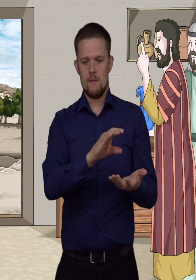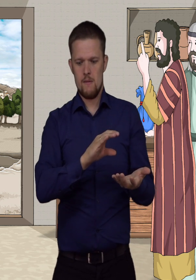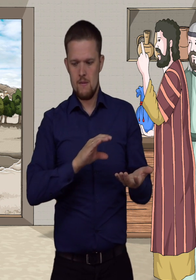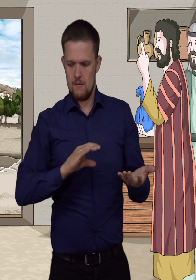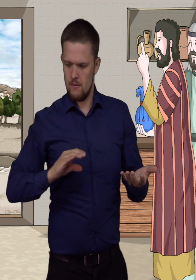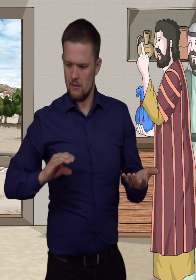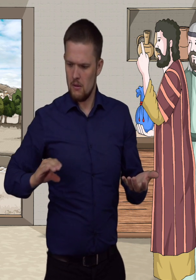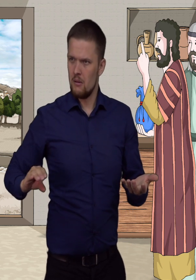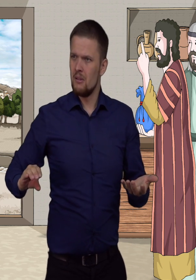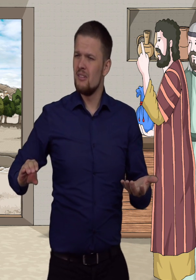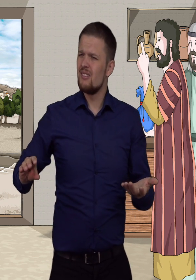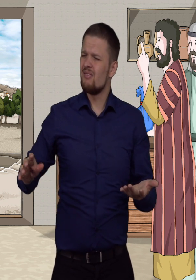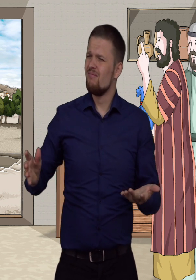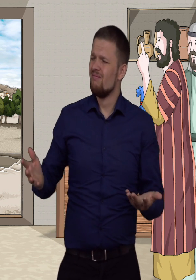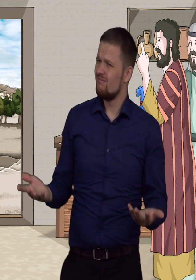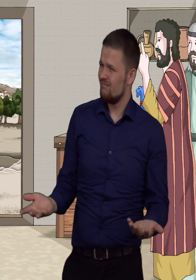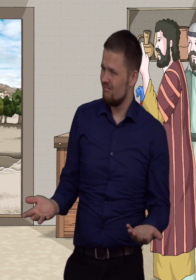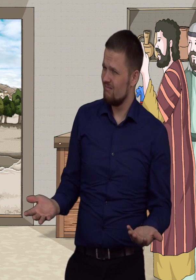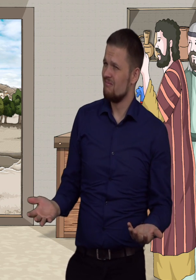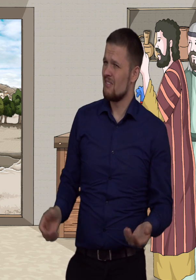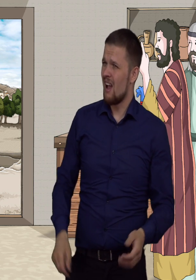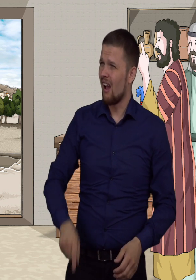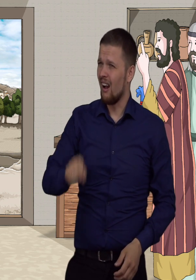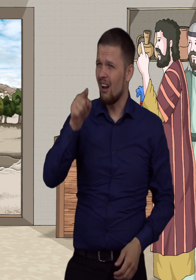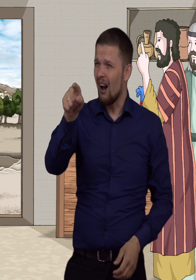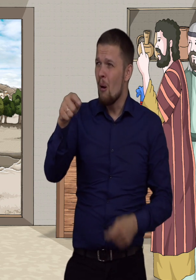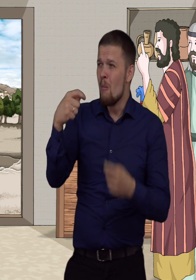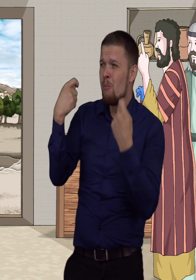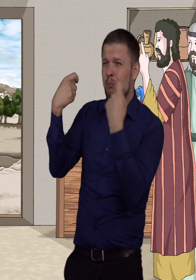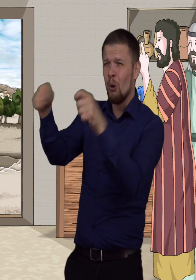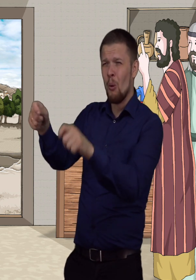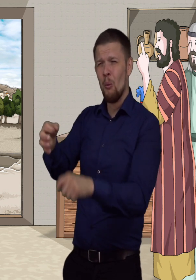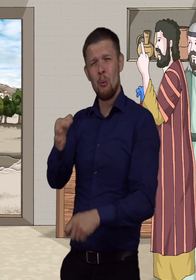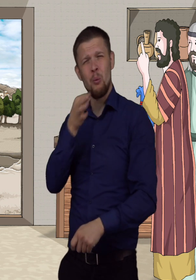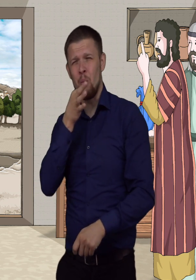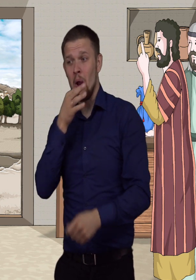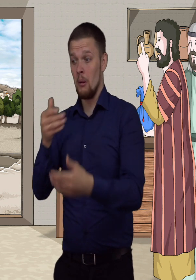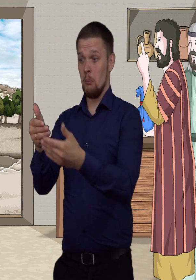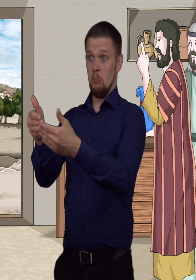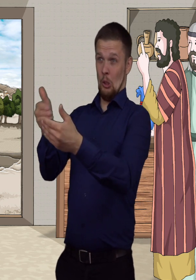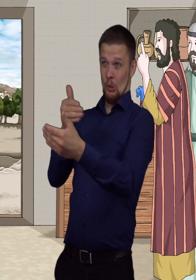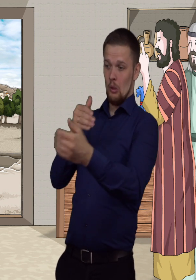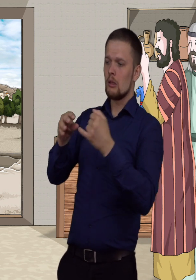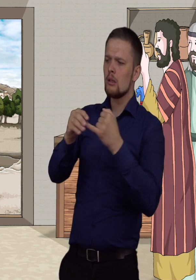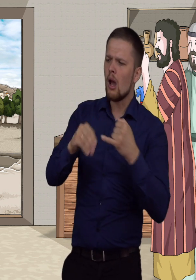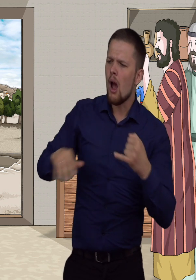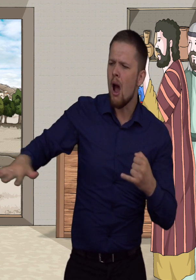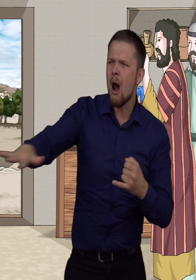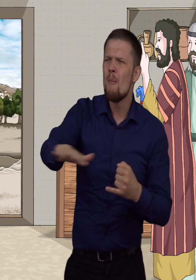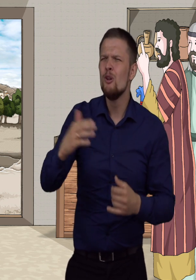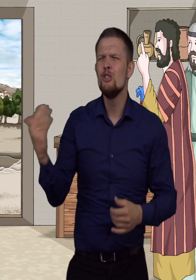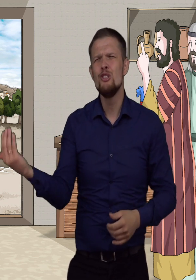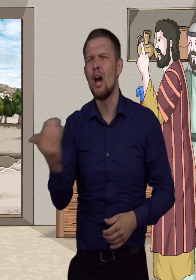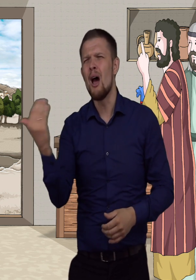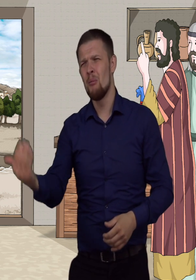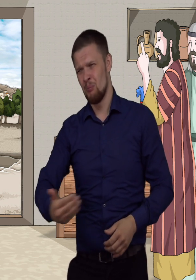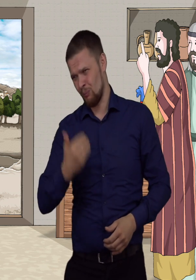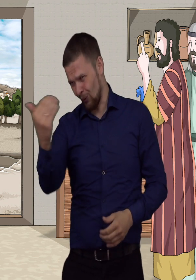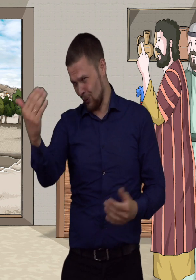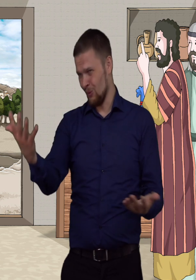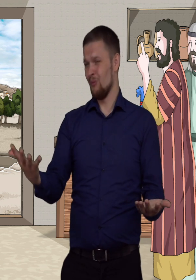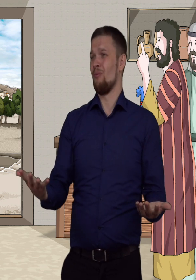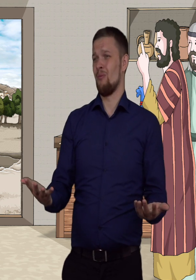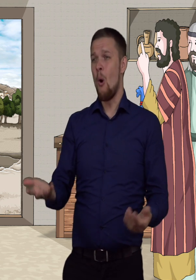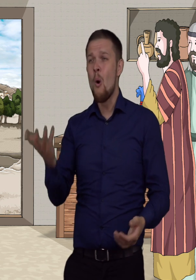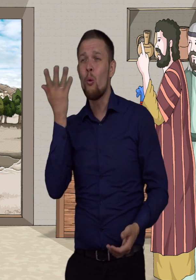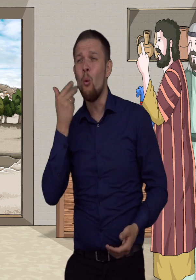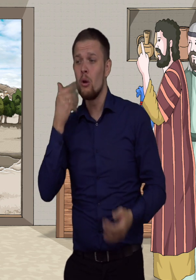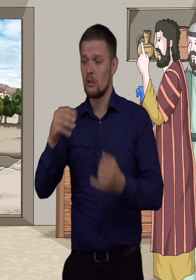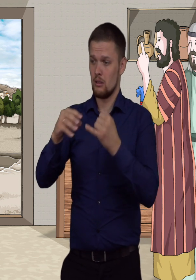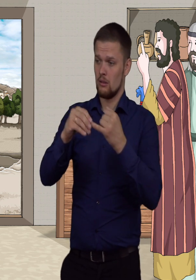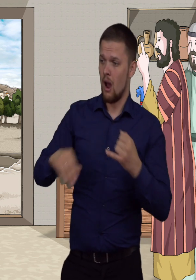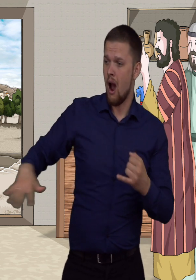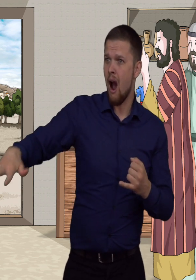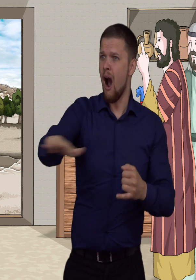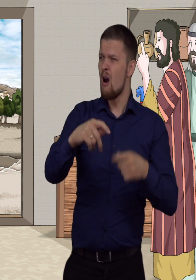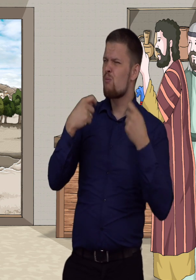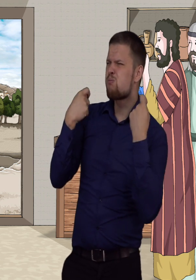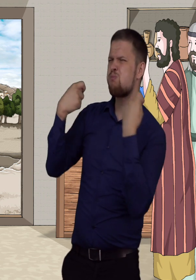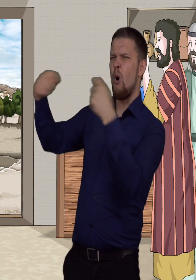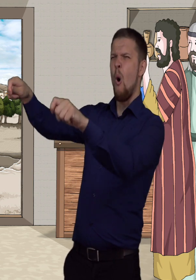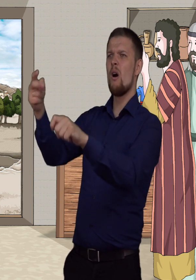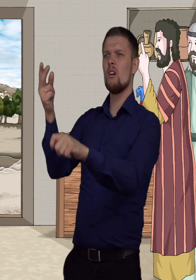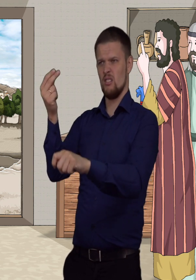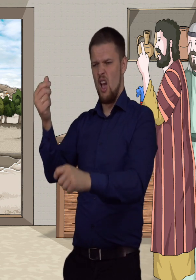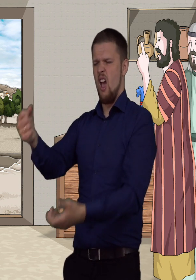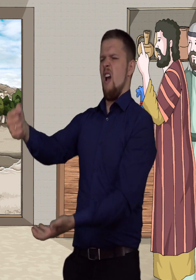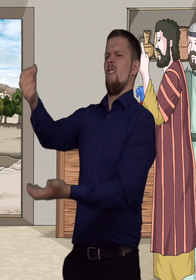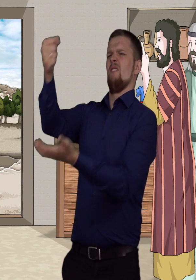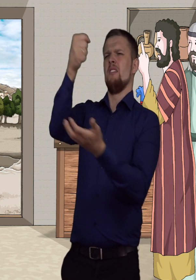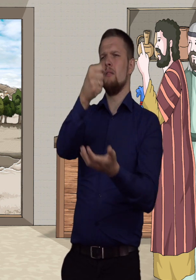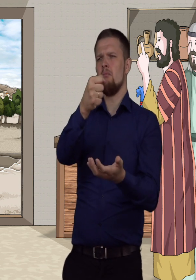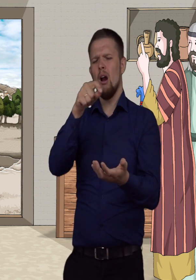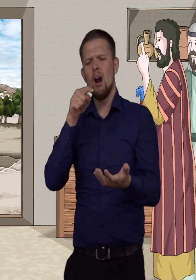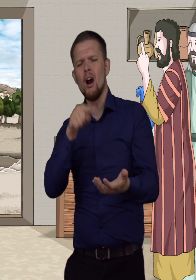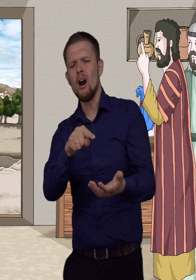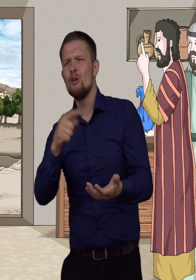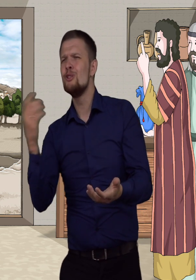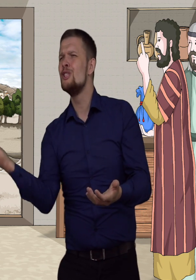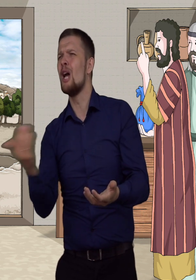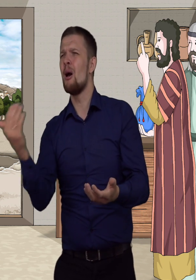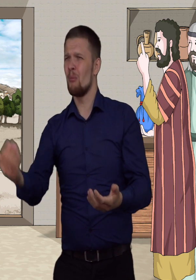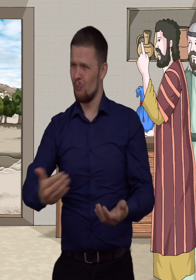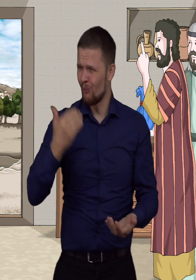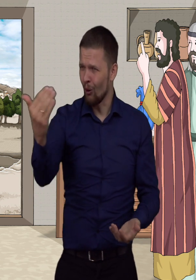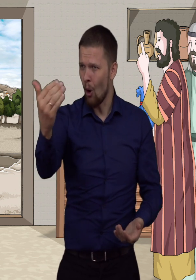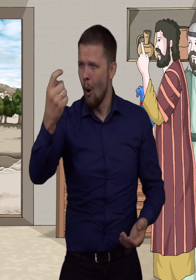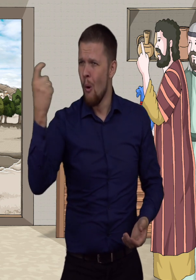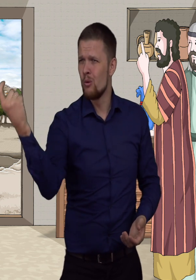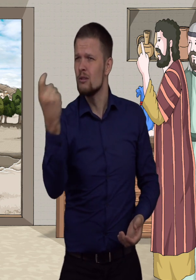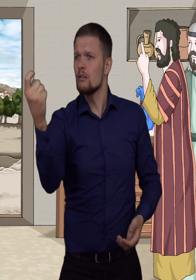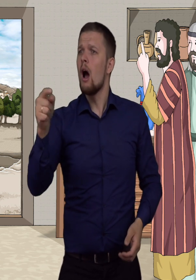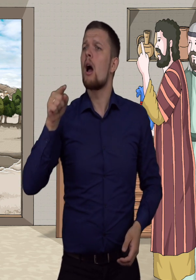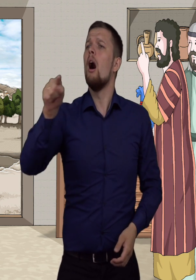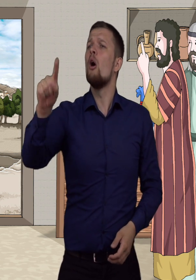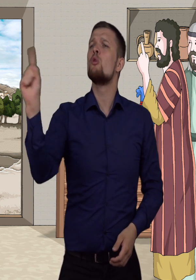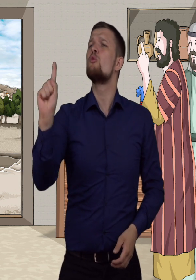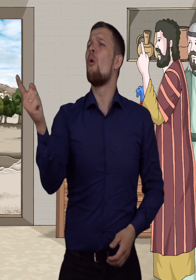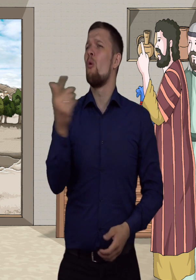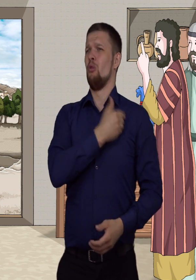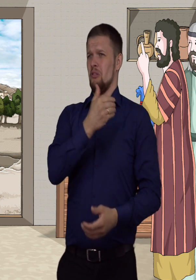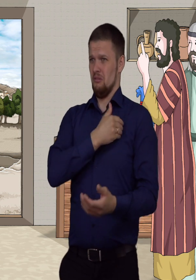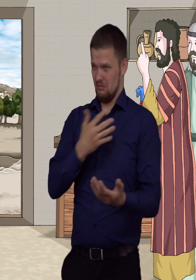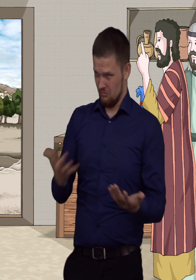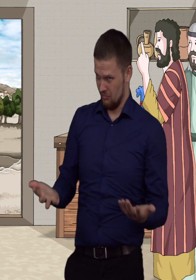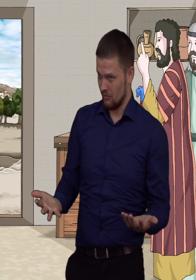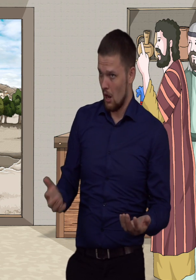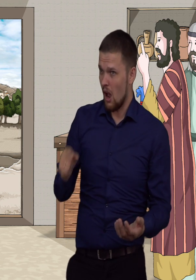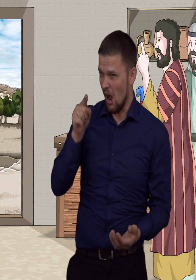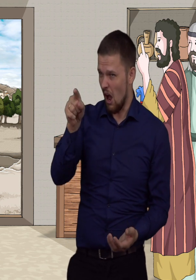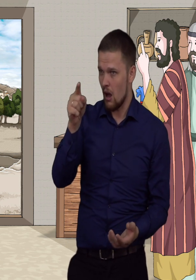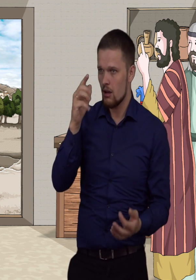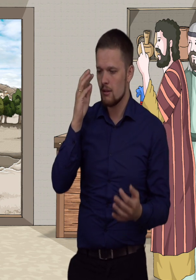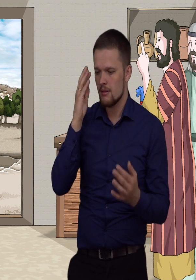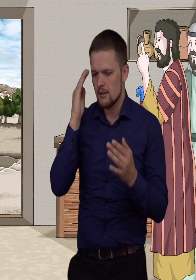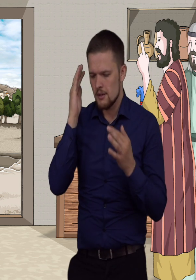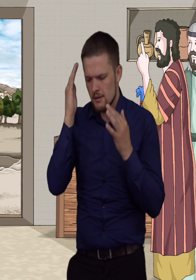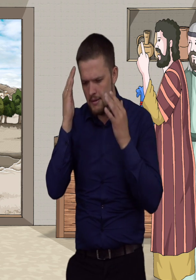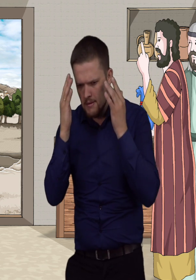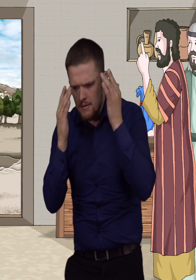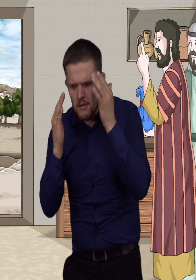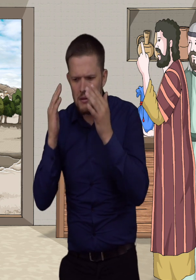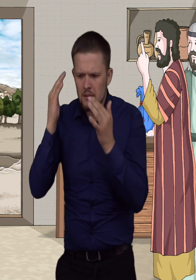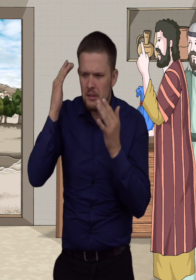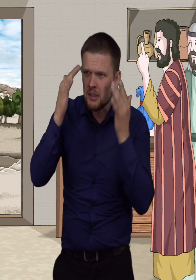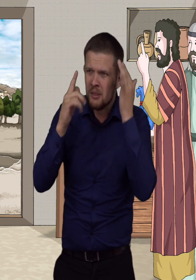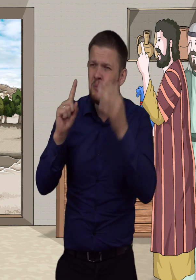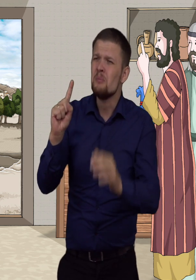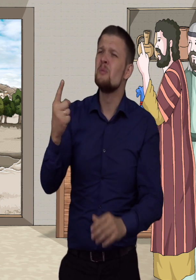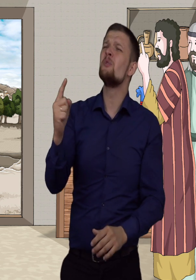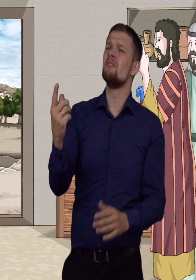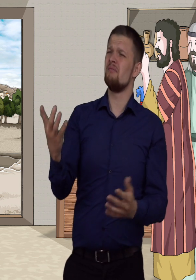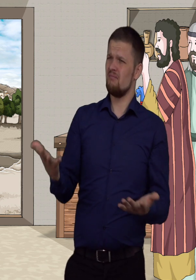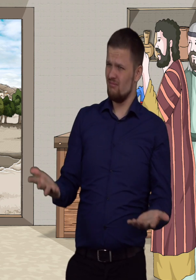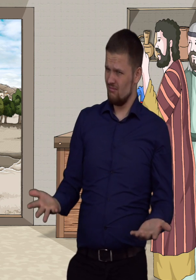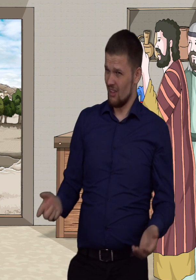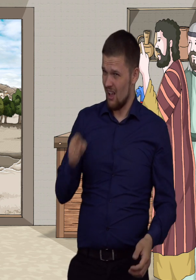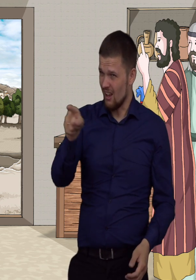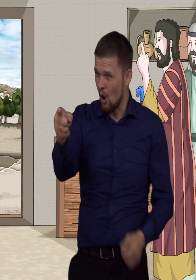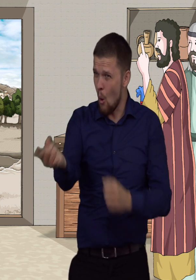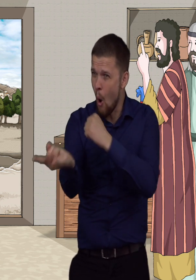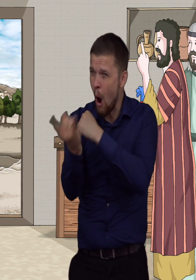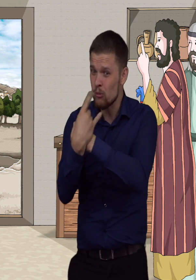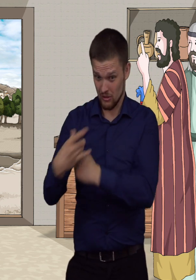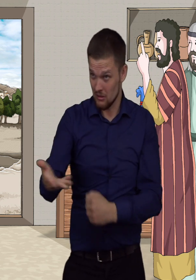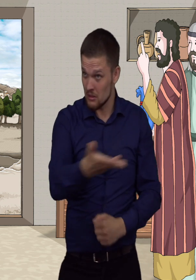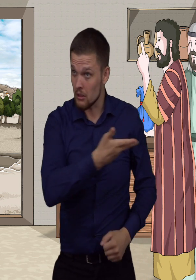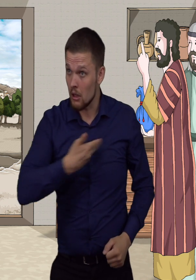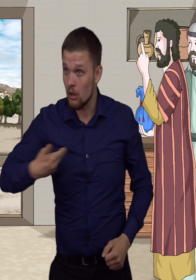Did it not belong to you before it was sold? And after it was sold, was it not at your disposal?